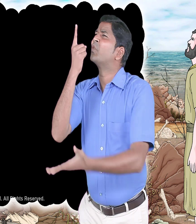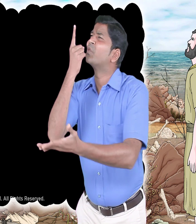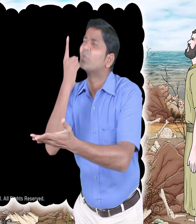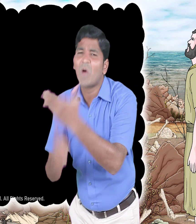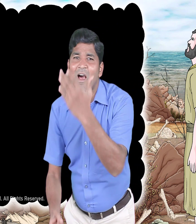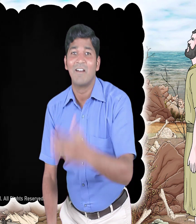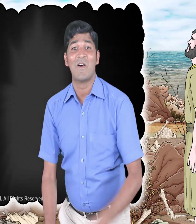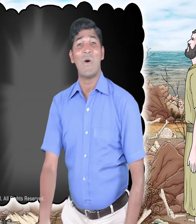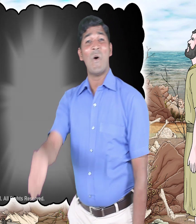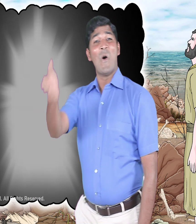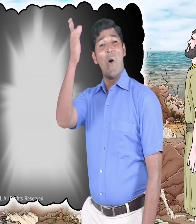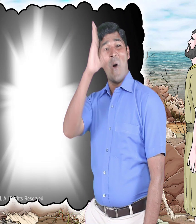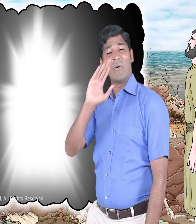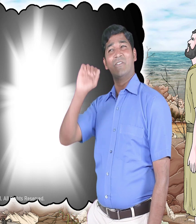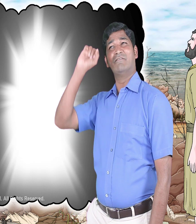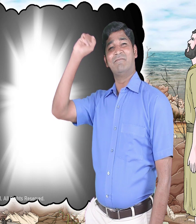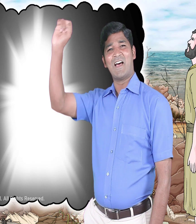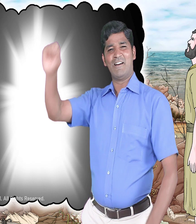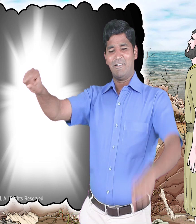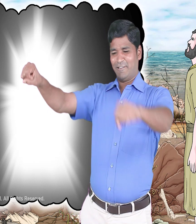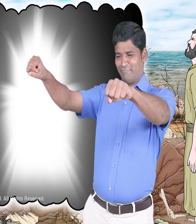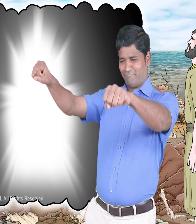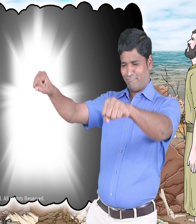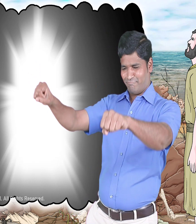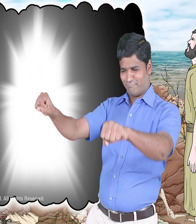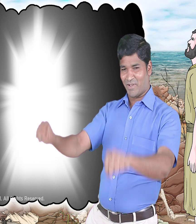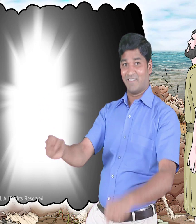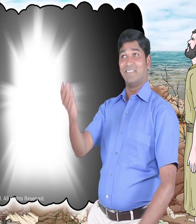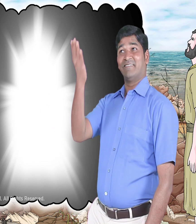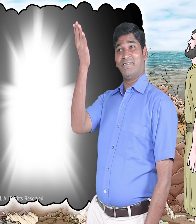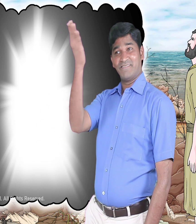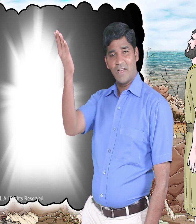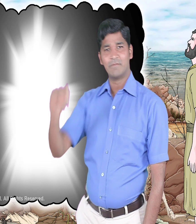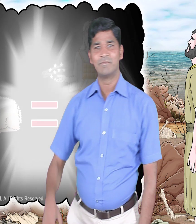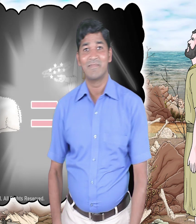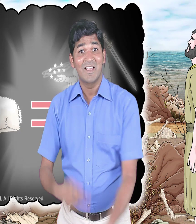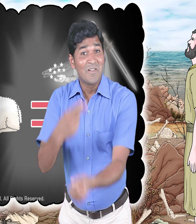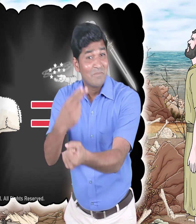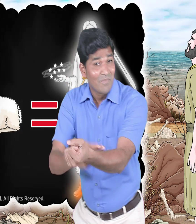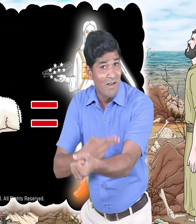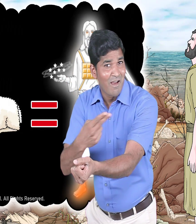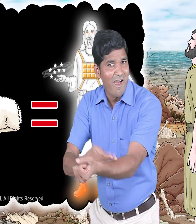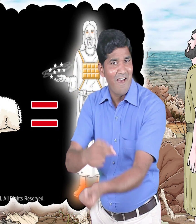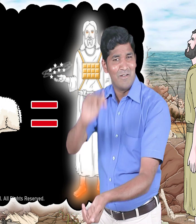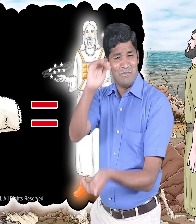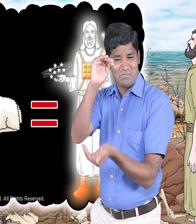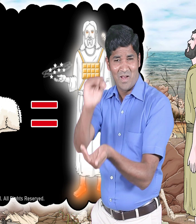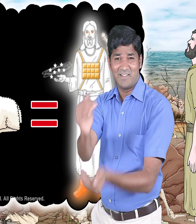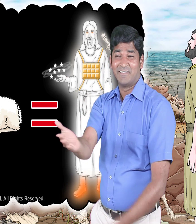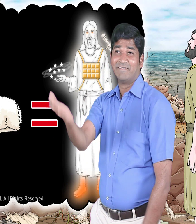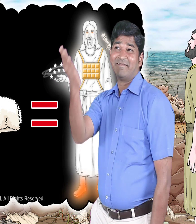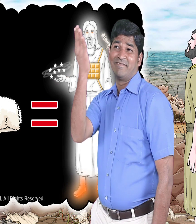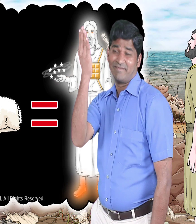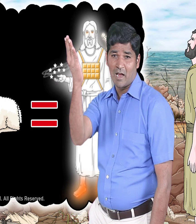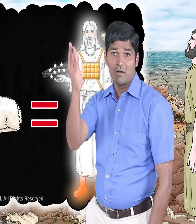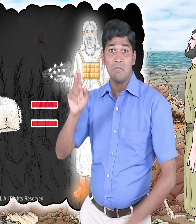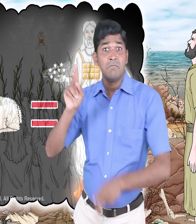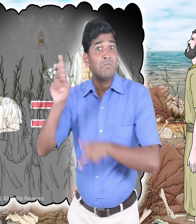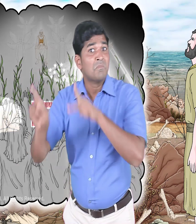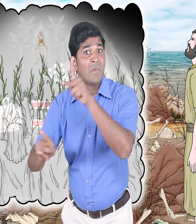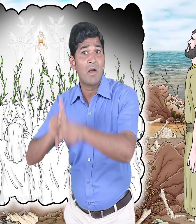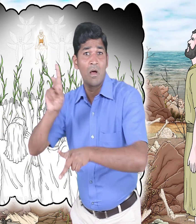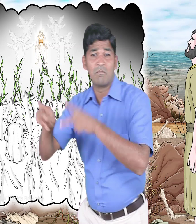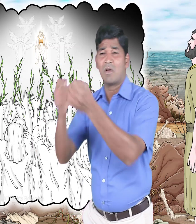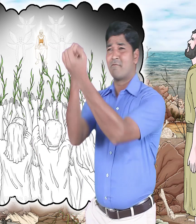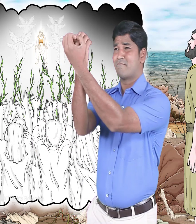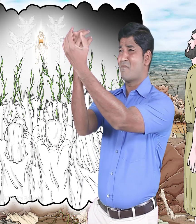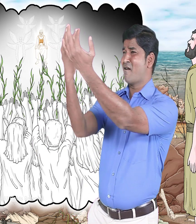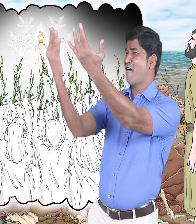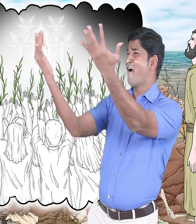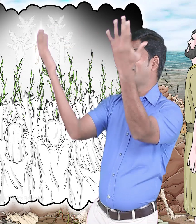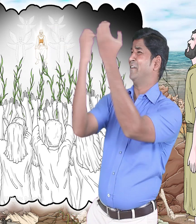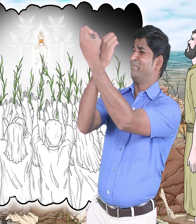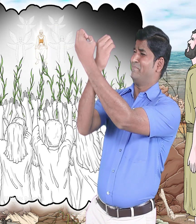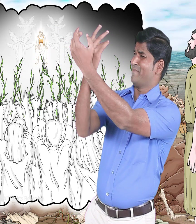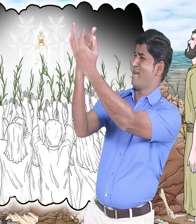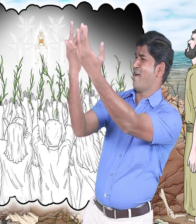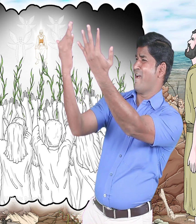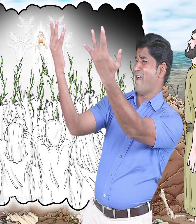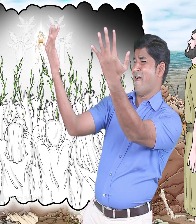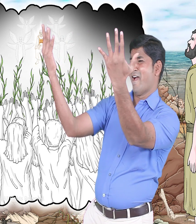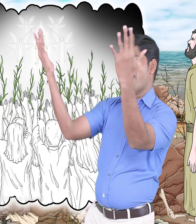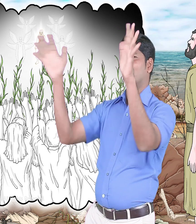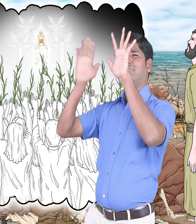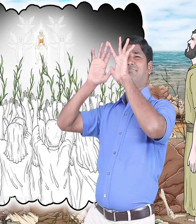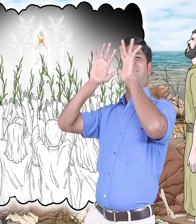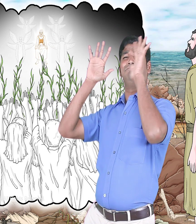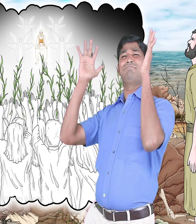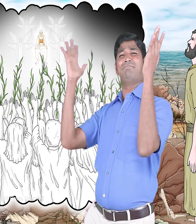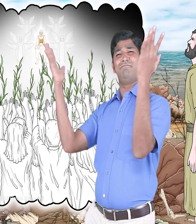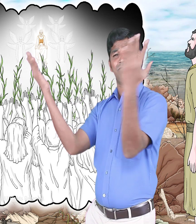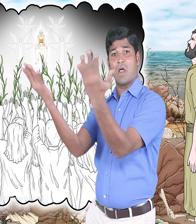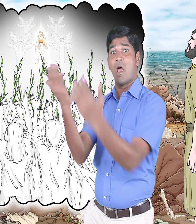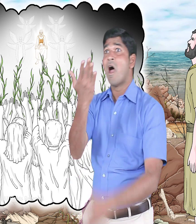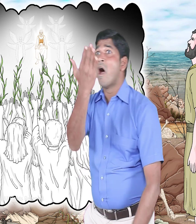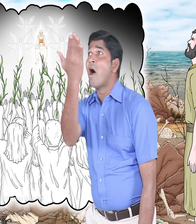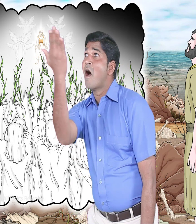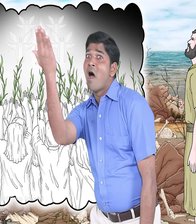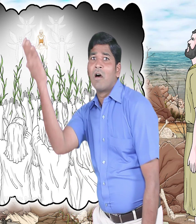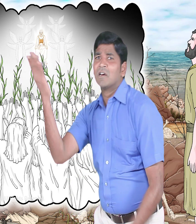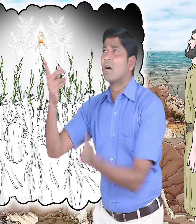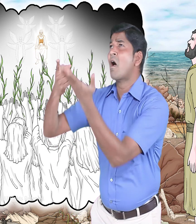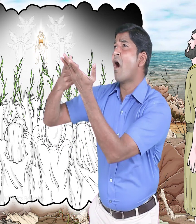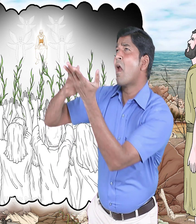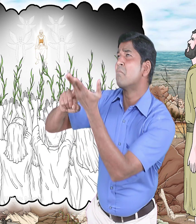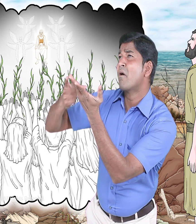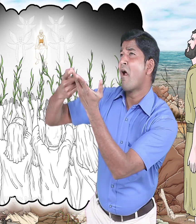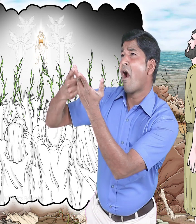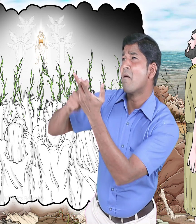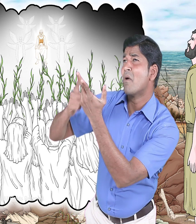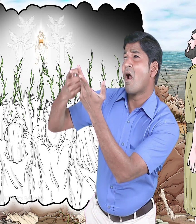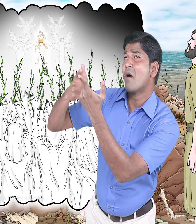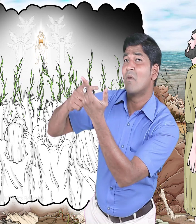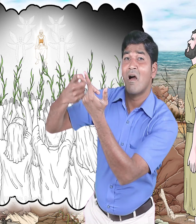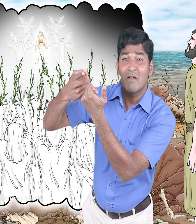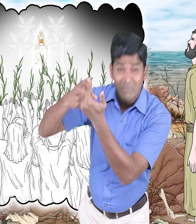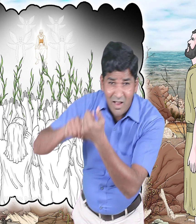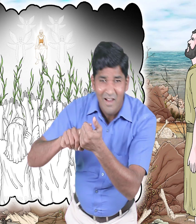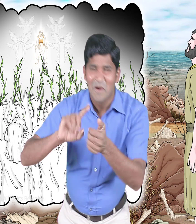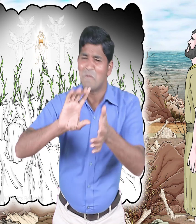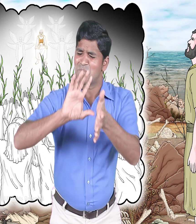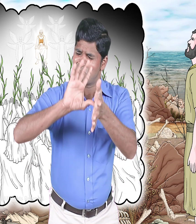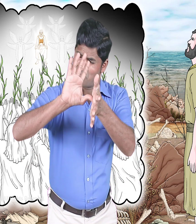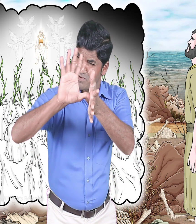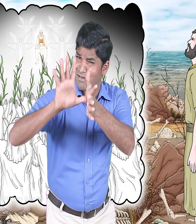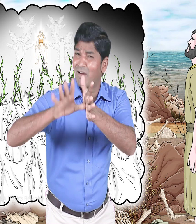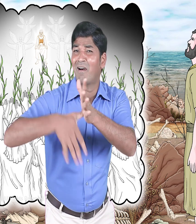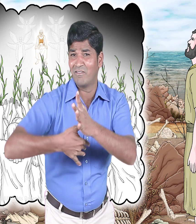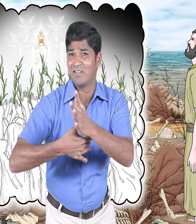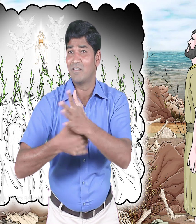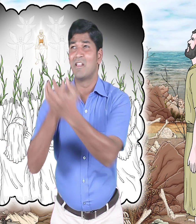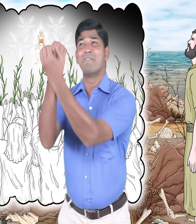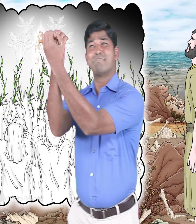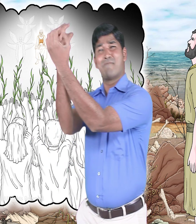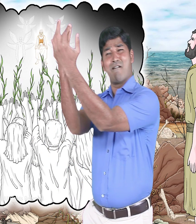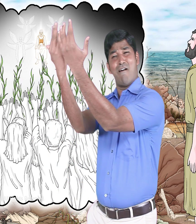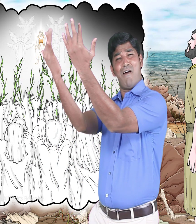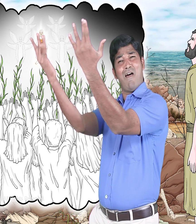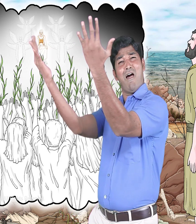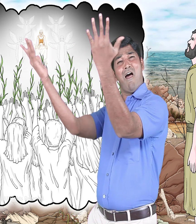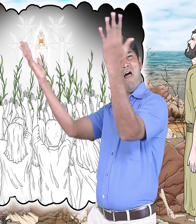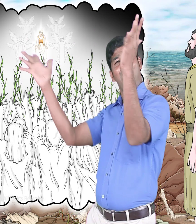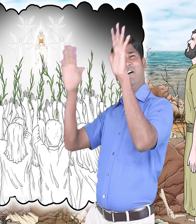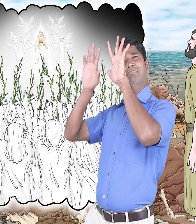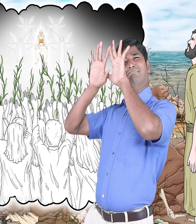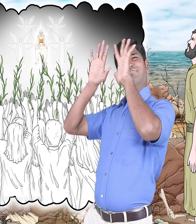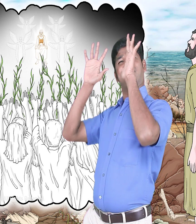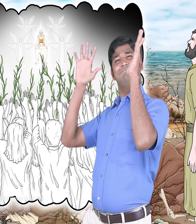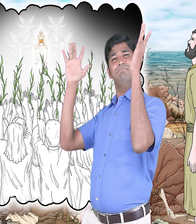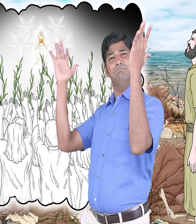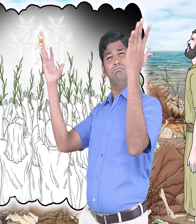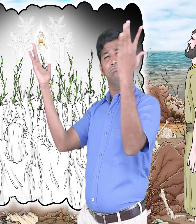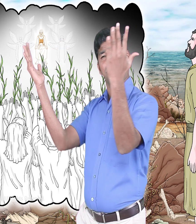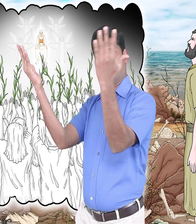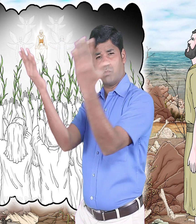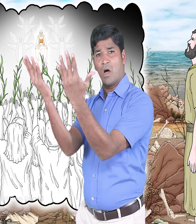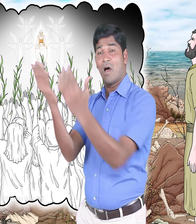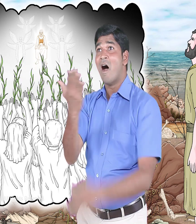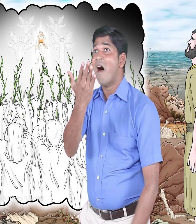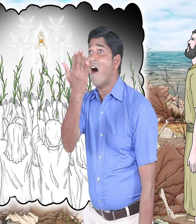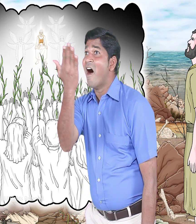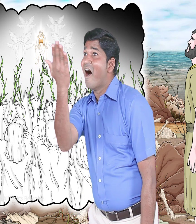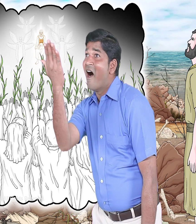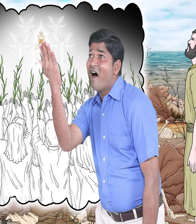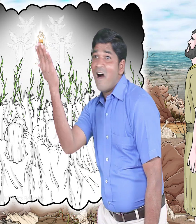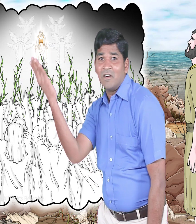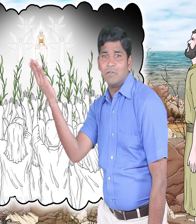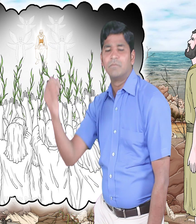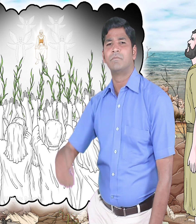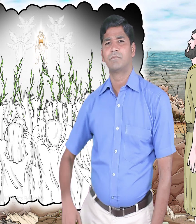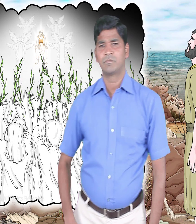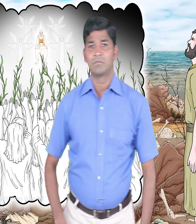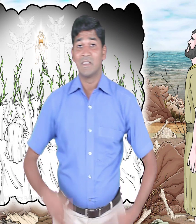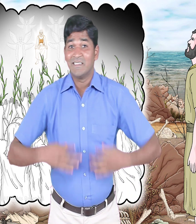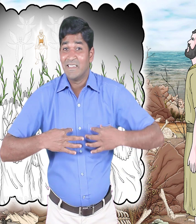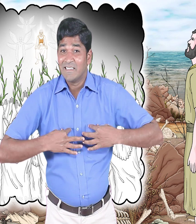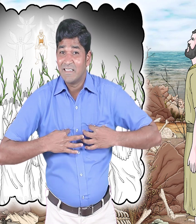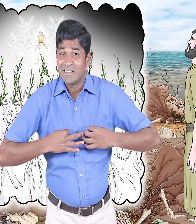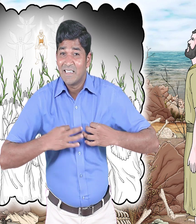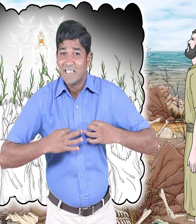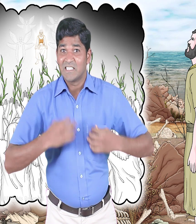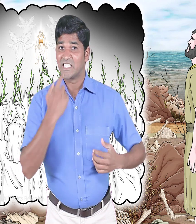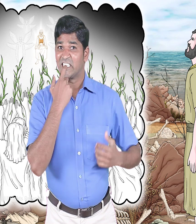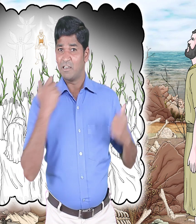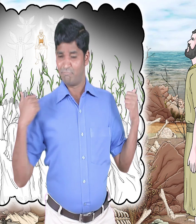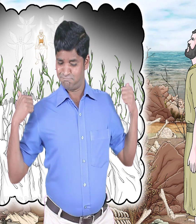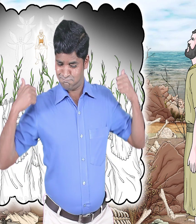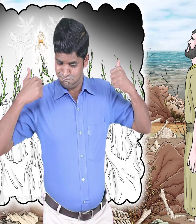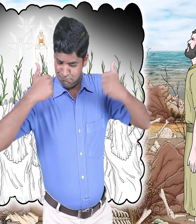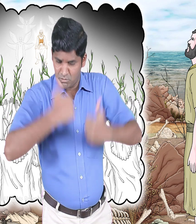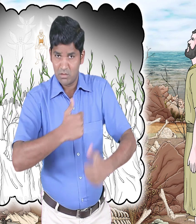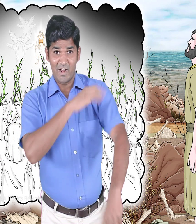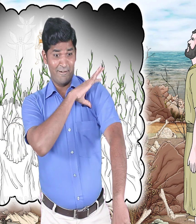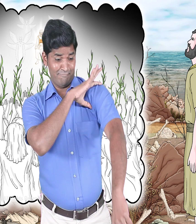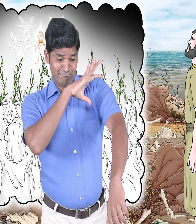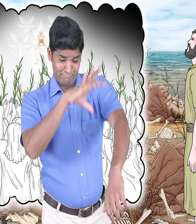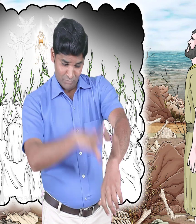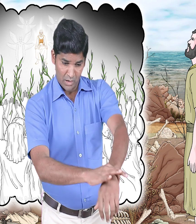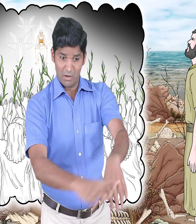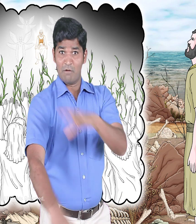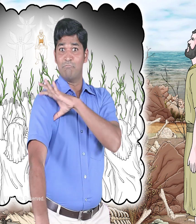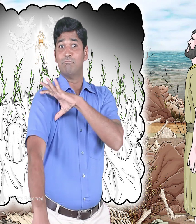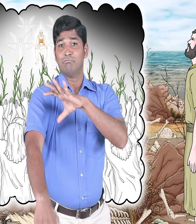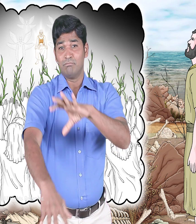After this I looked and saw a multitude too large to count, from every nation and tribe and people and tongue, standing before the throne and before the Lamb.